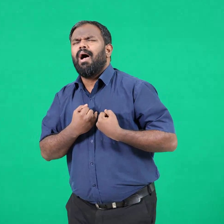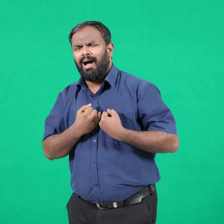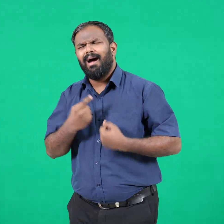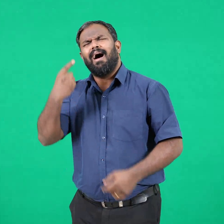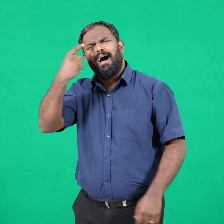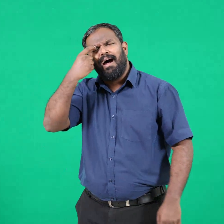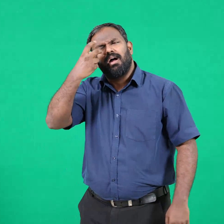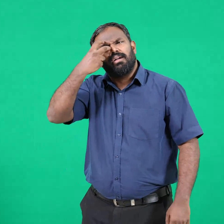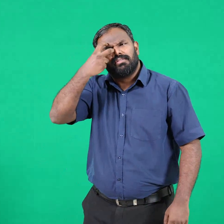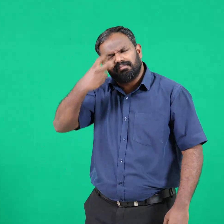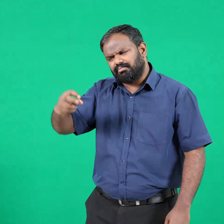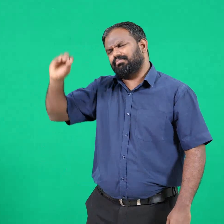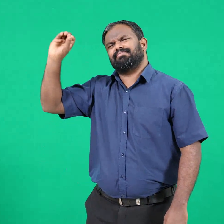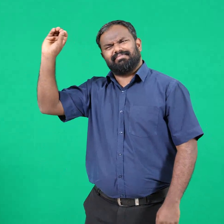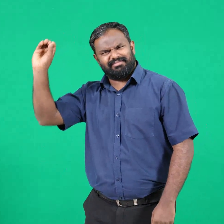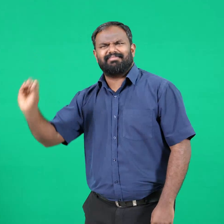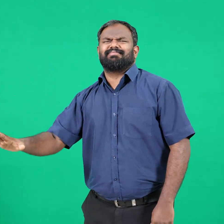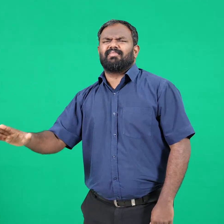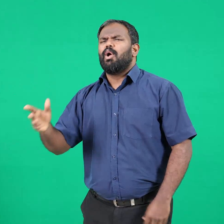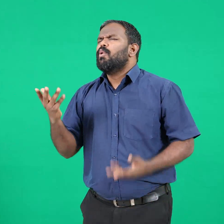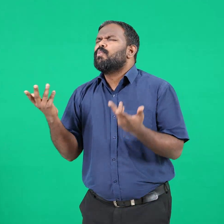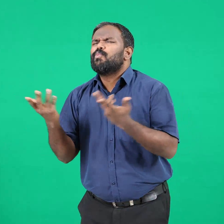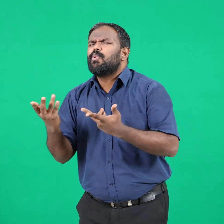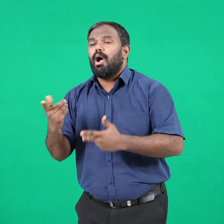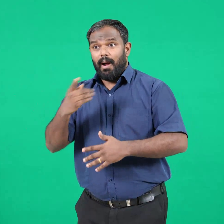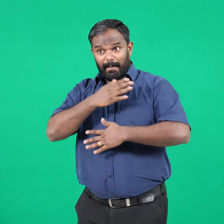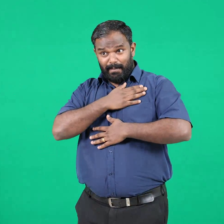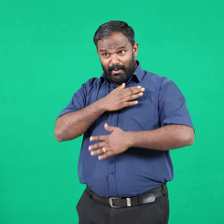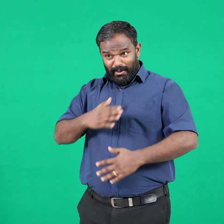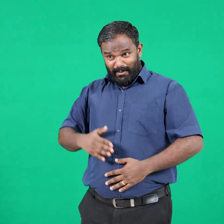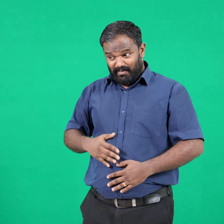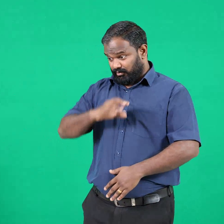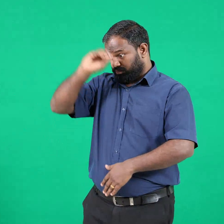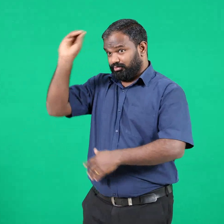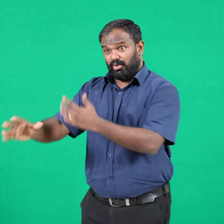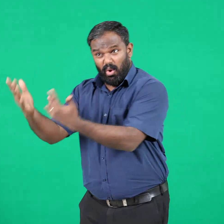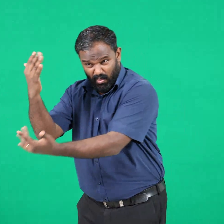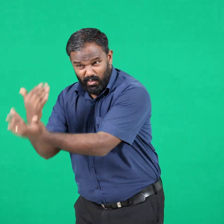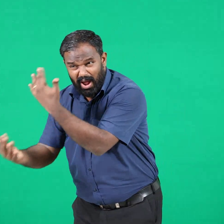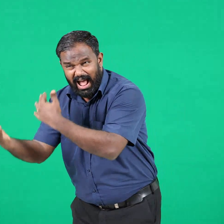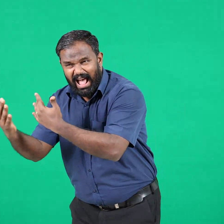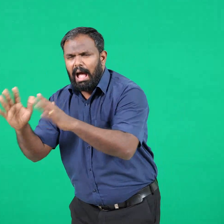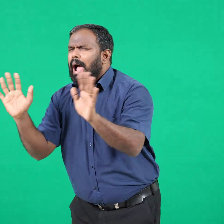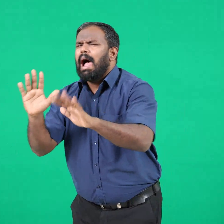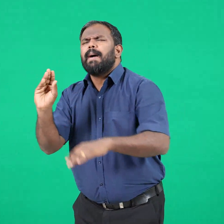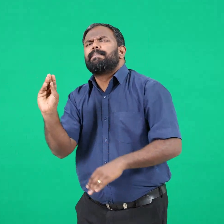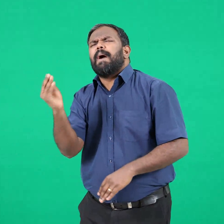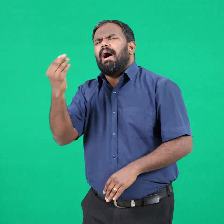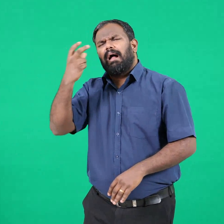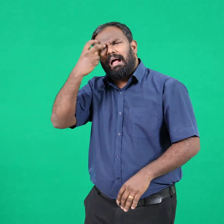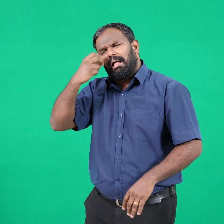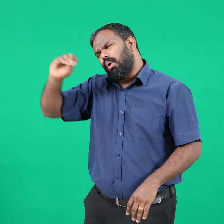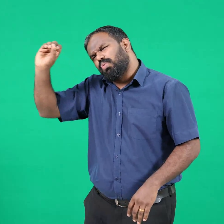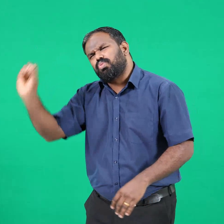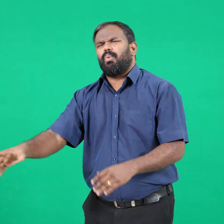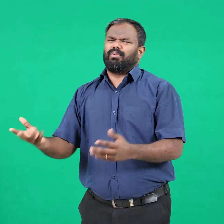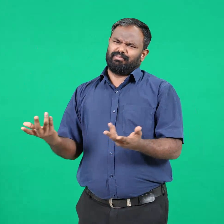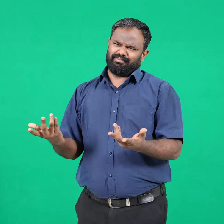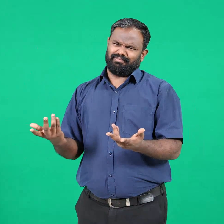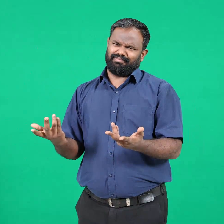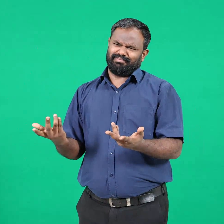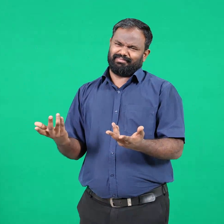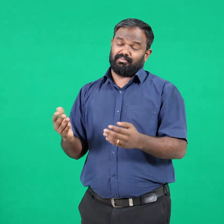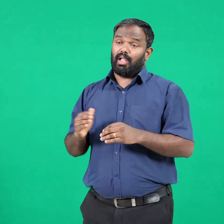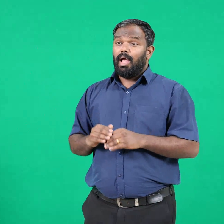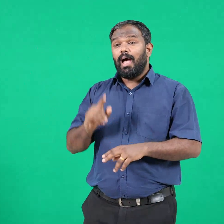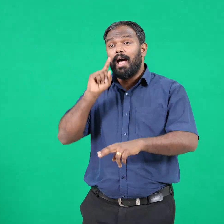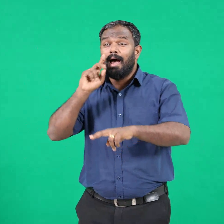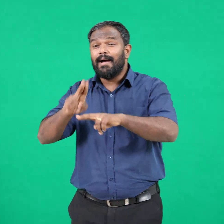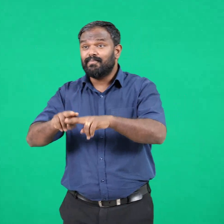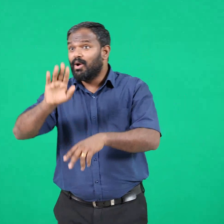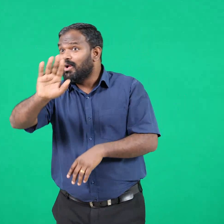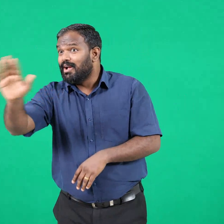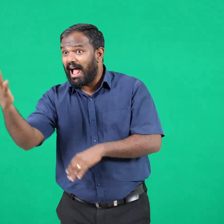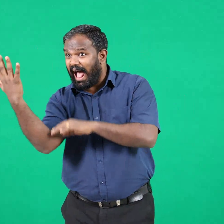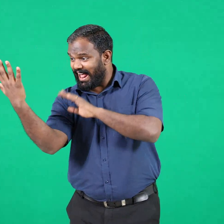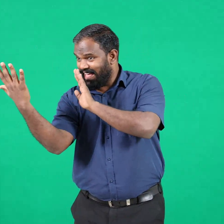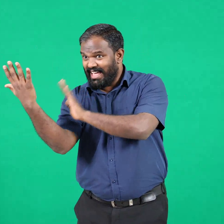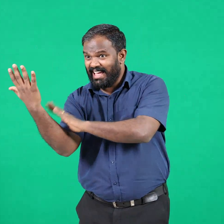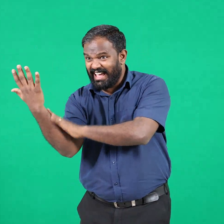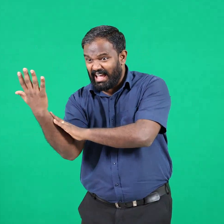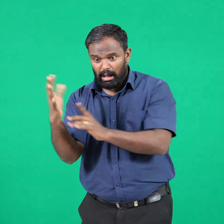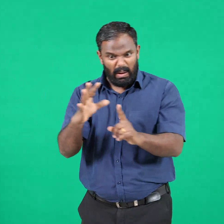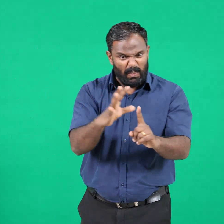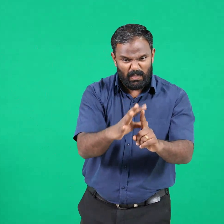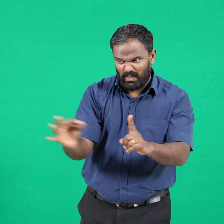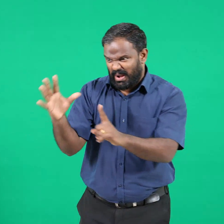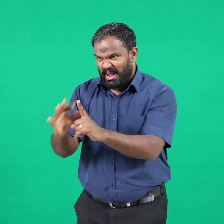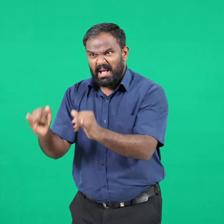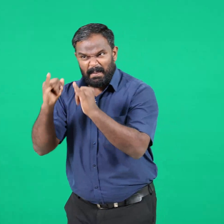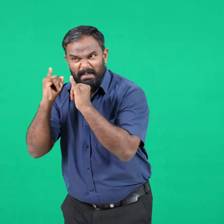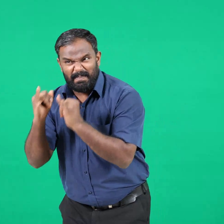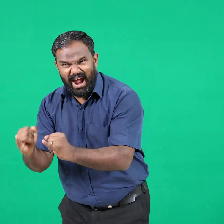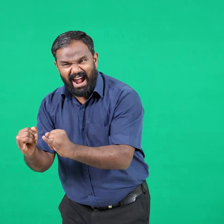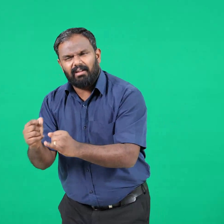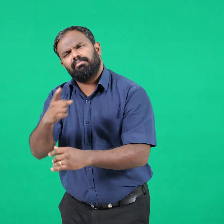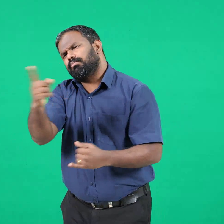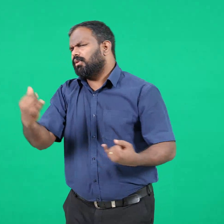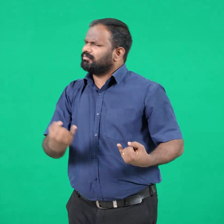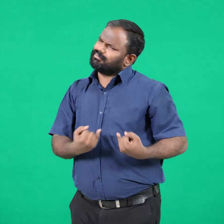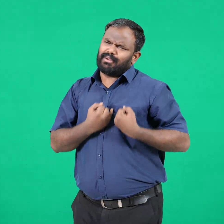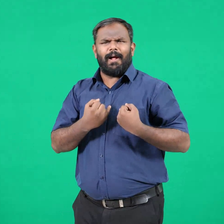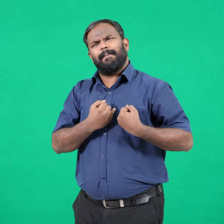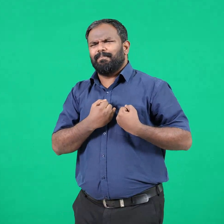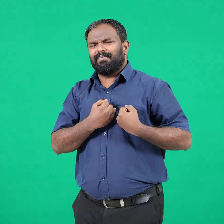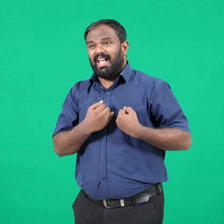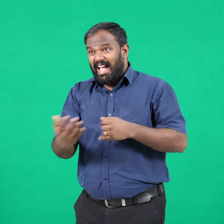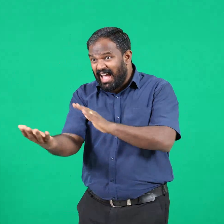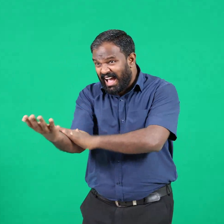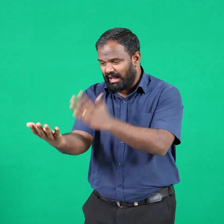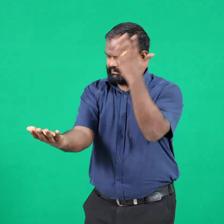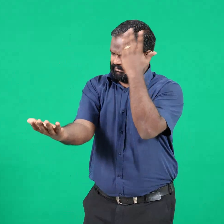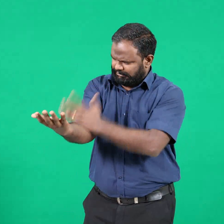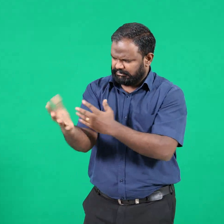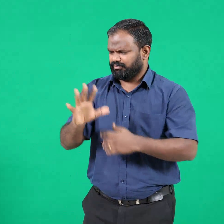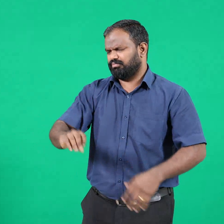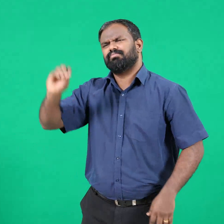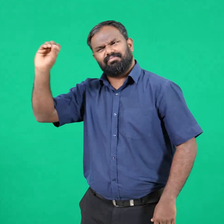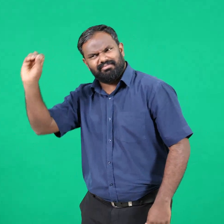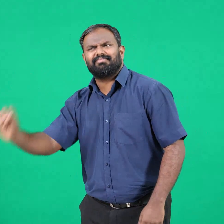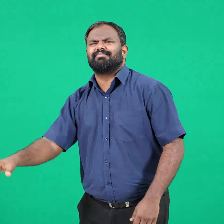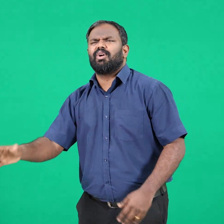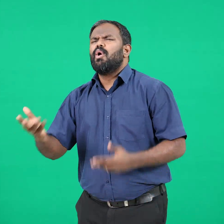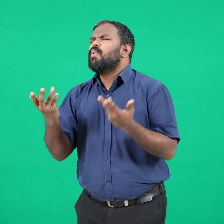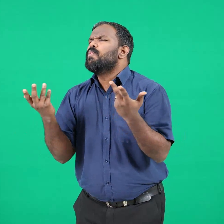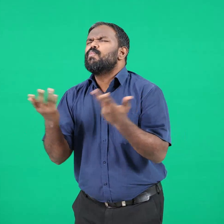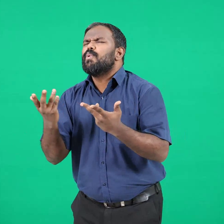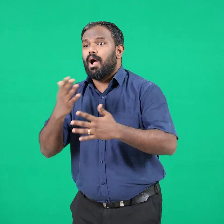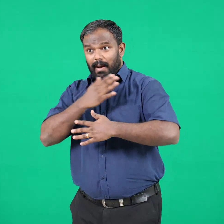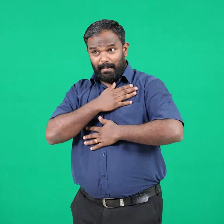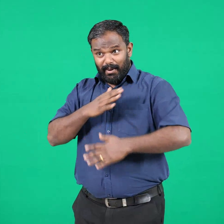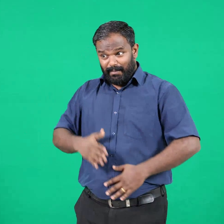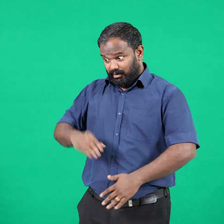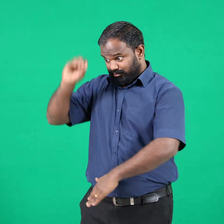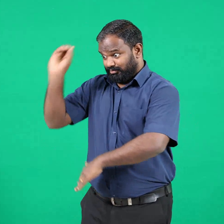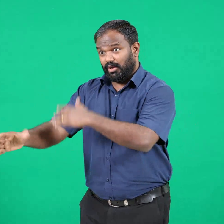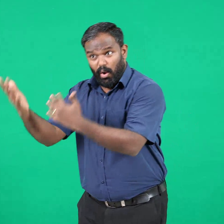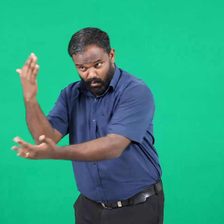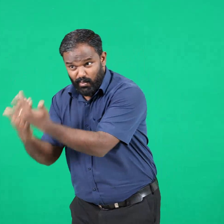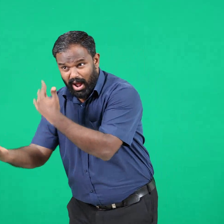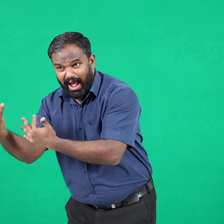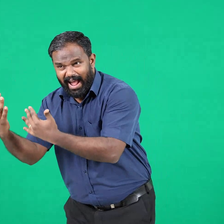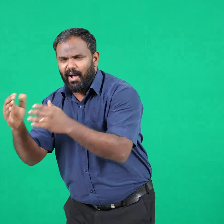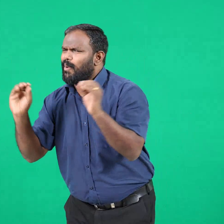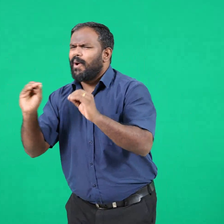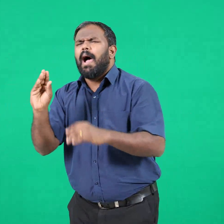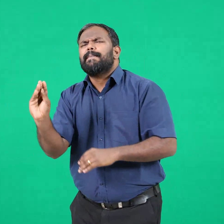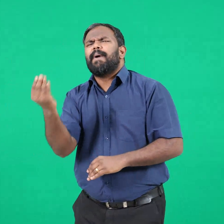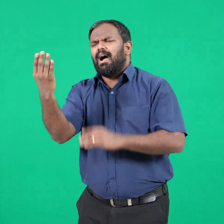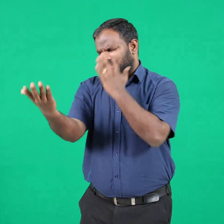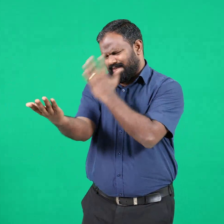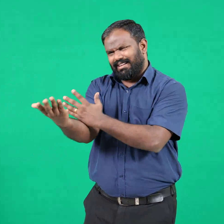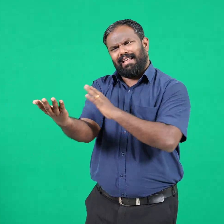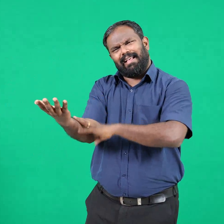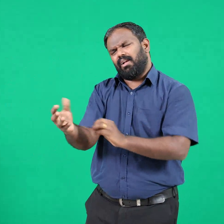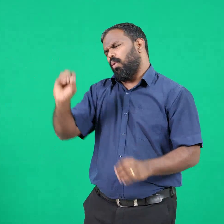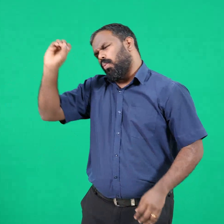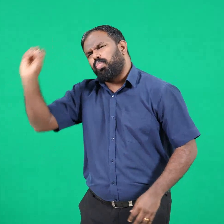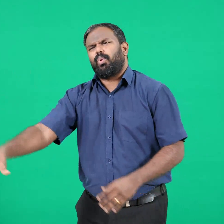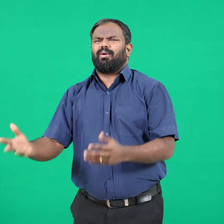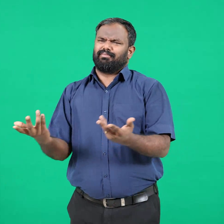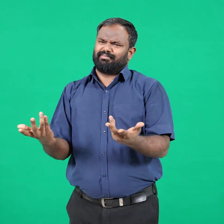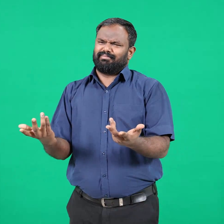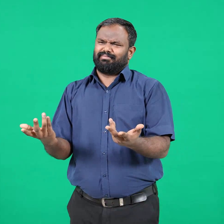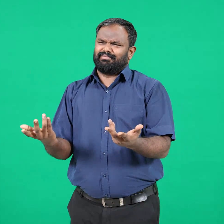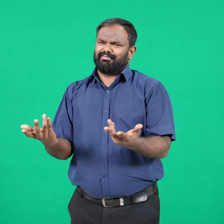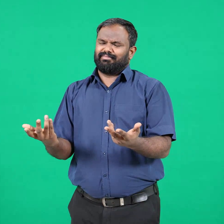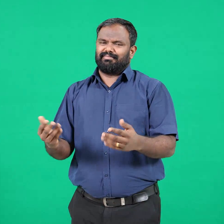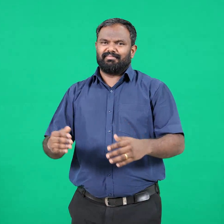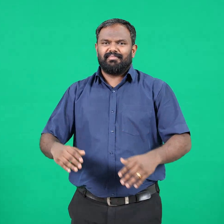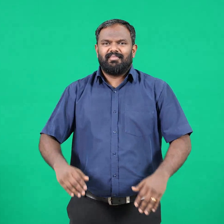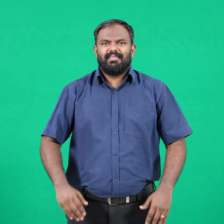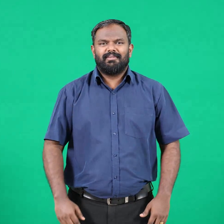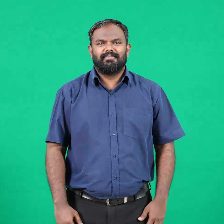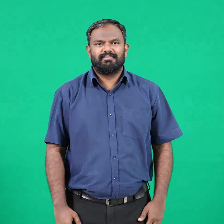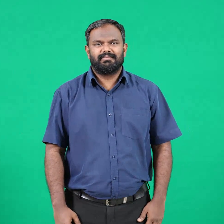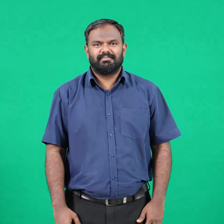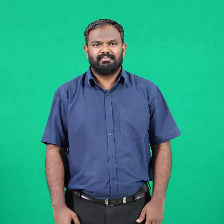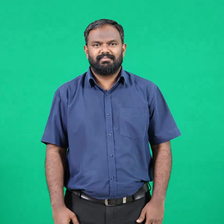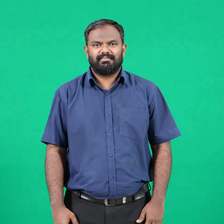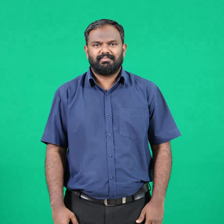And if your right hand causes you to sin, cut it off and throw it away. It is better for you to lose one part of your body than for your whole body to depart into hell.